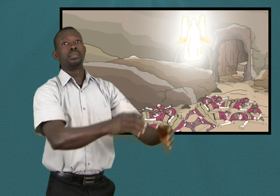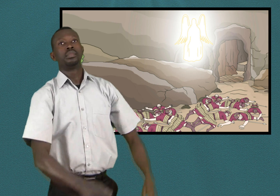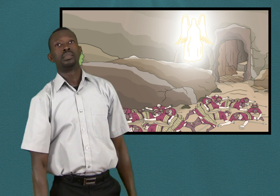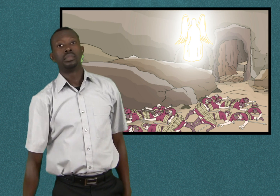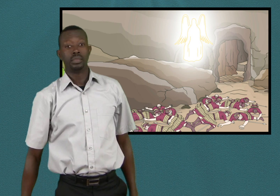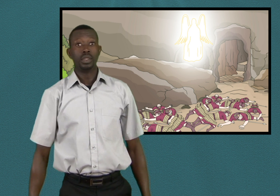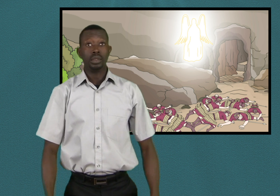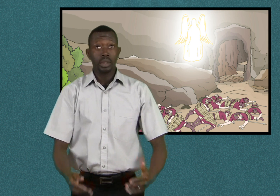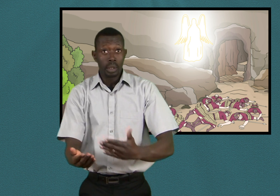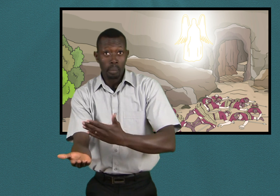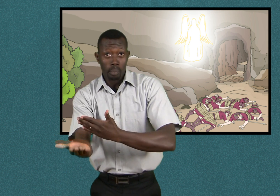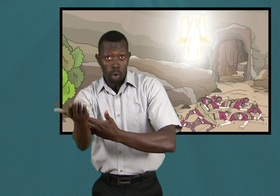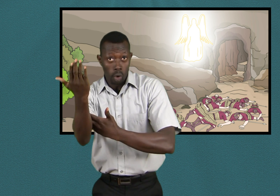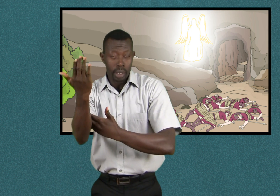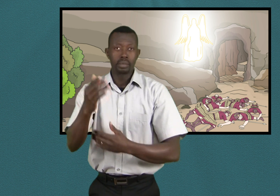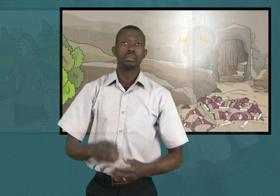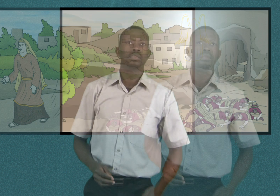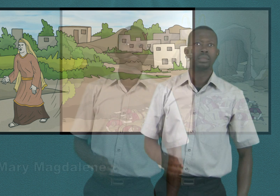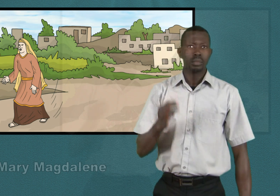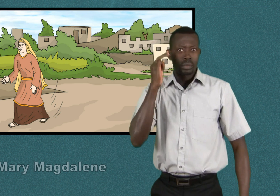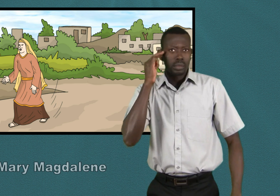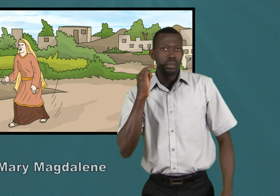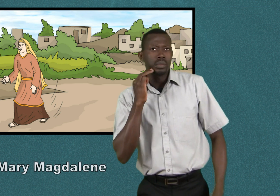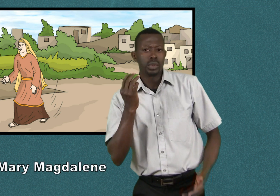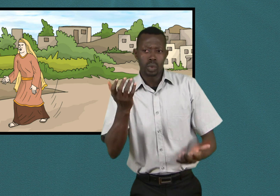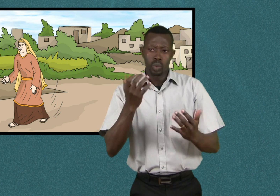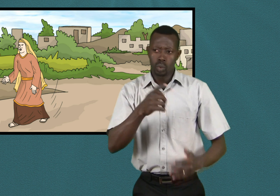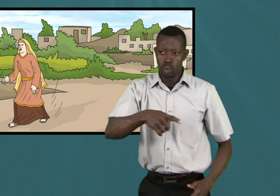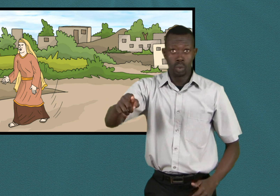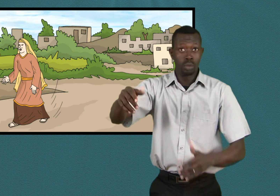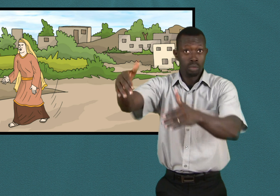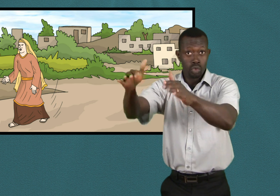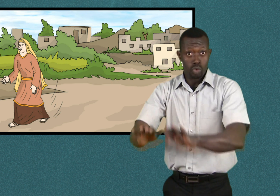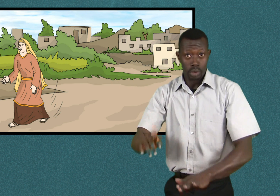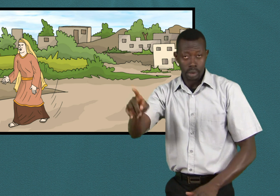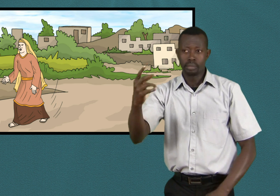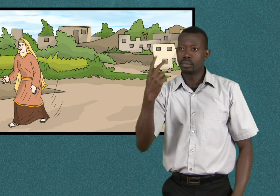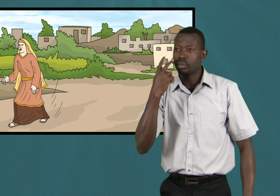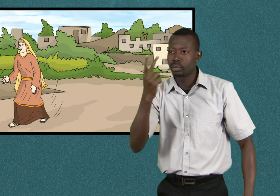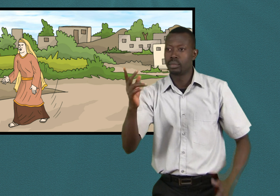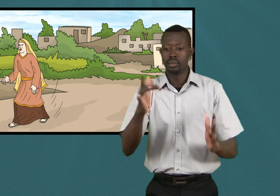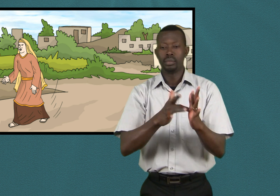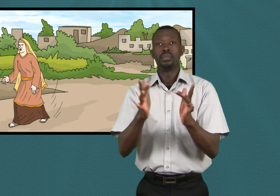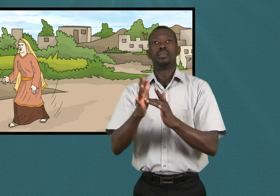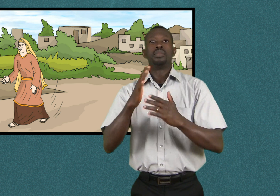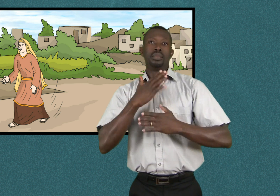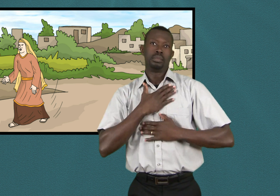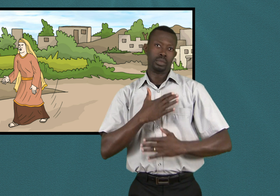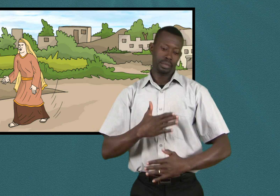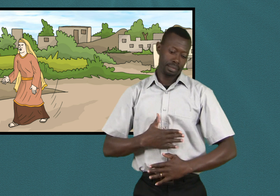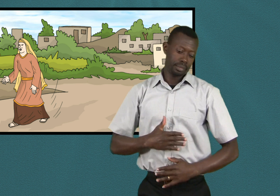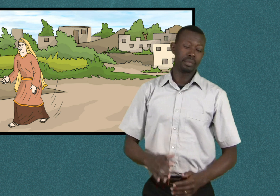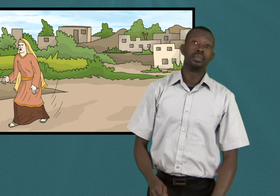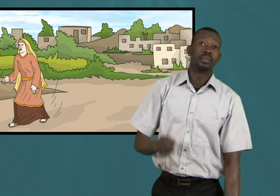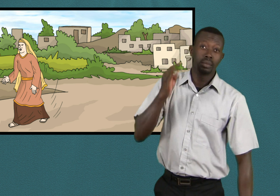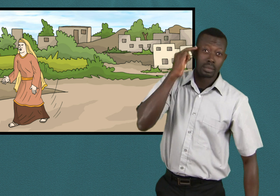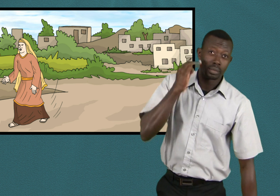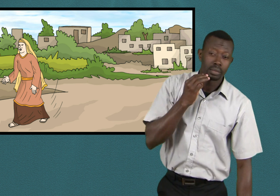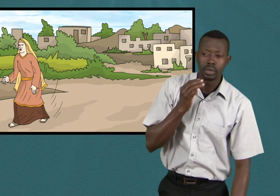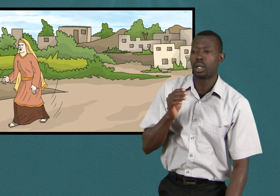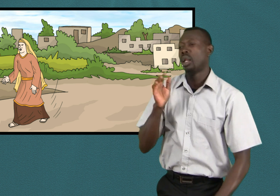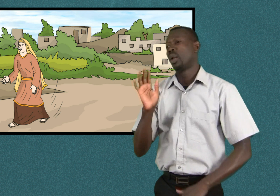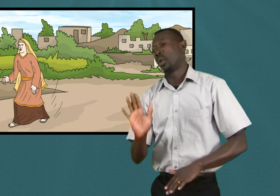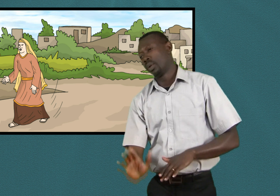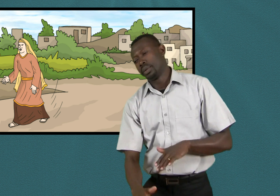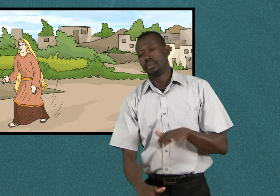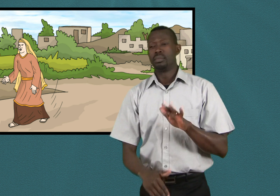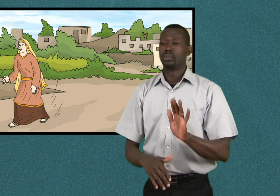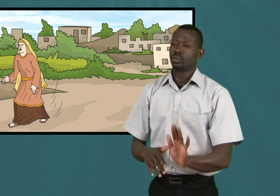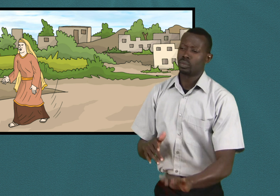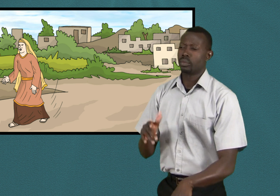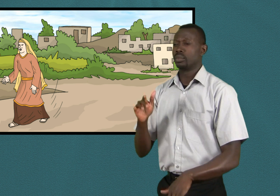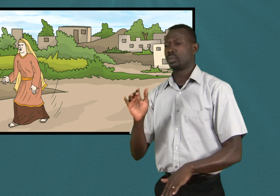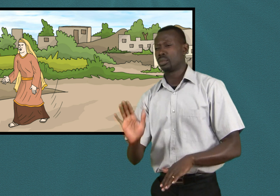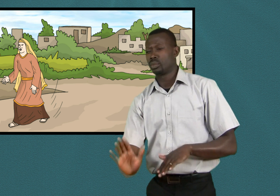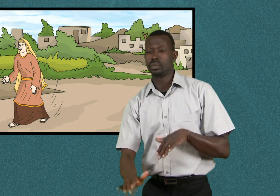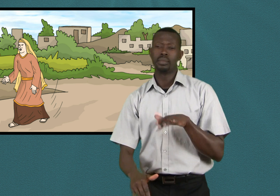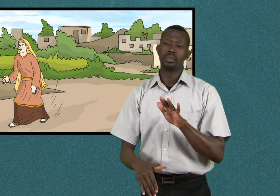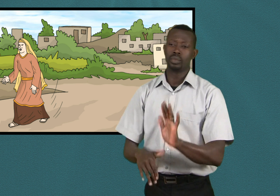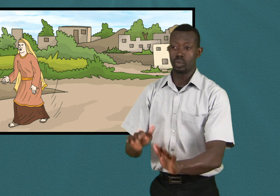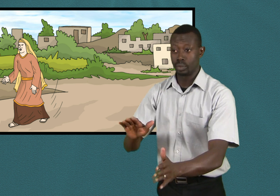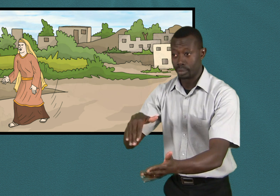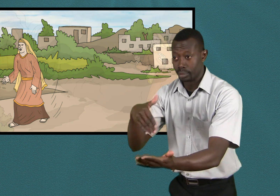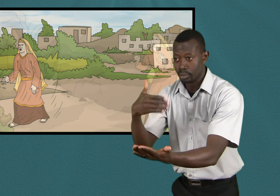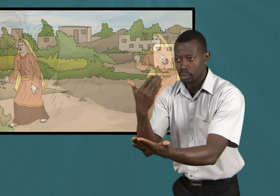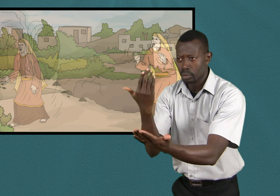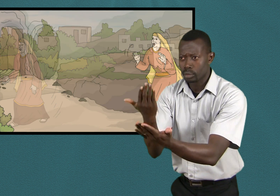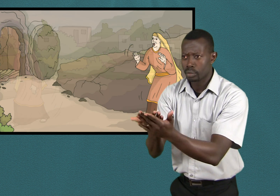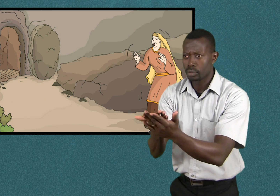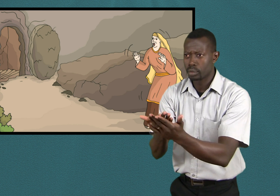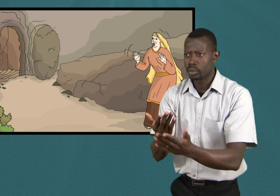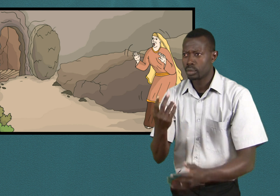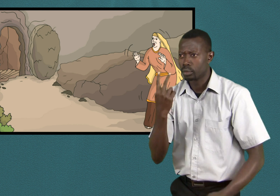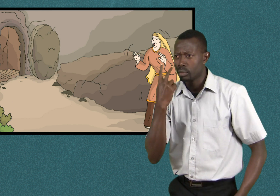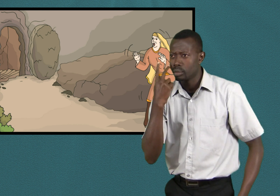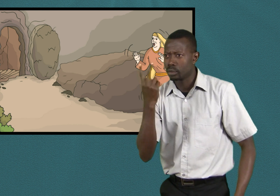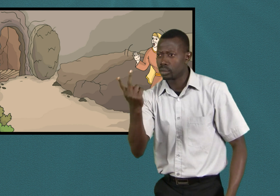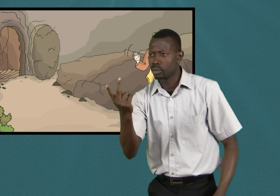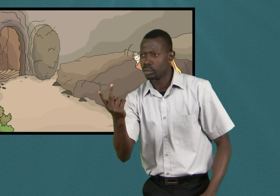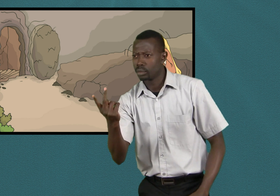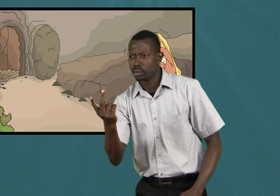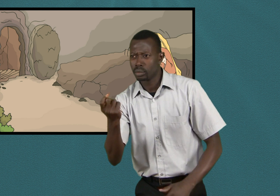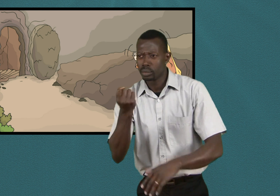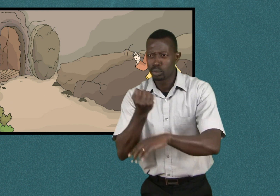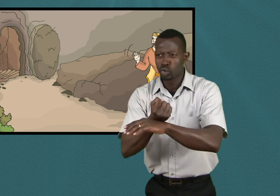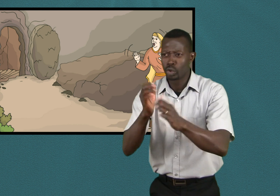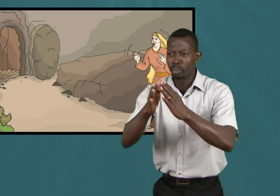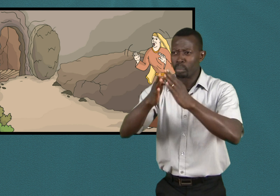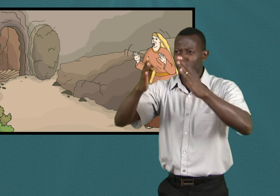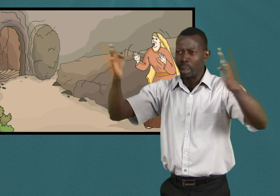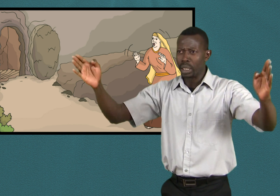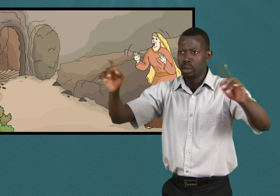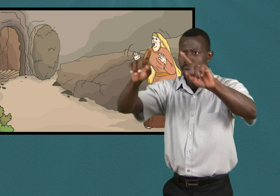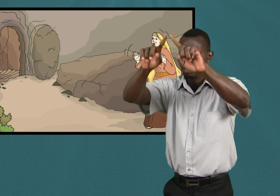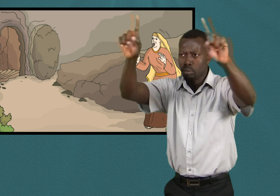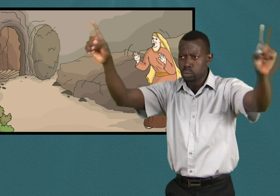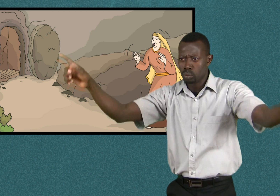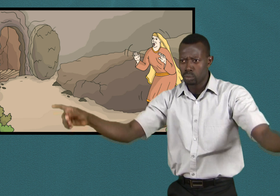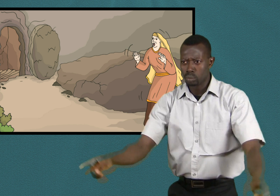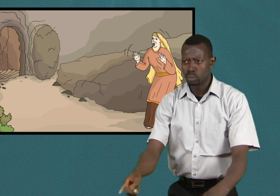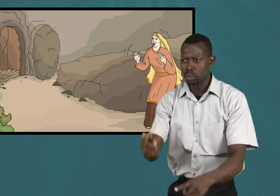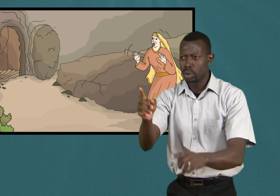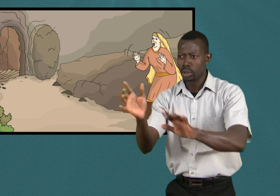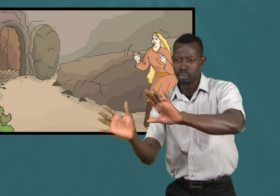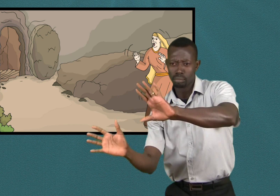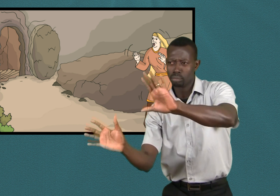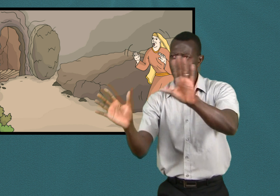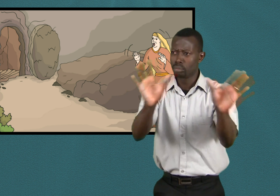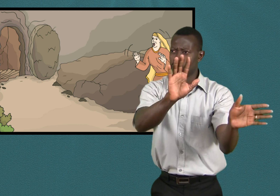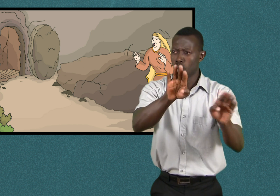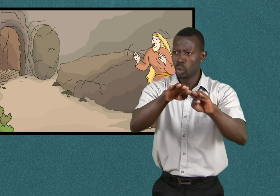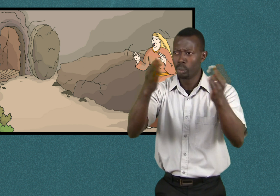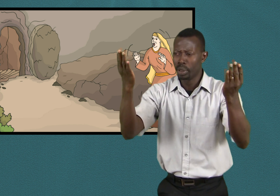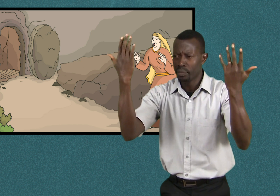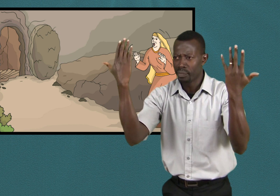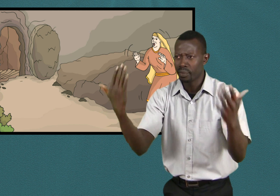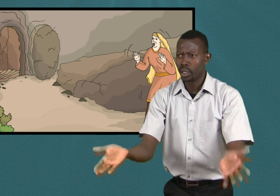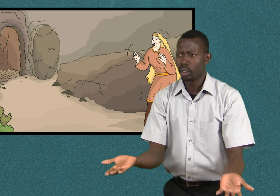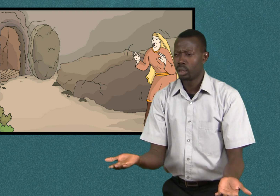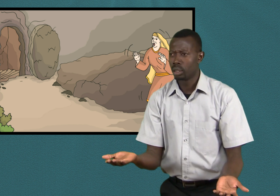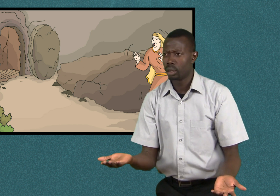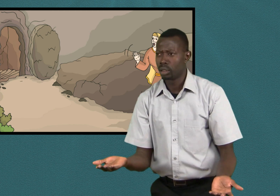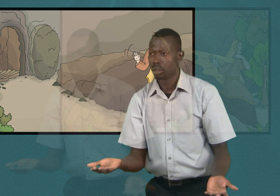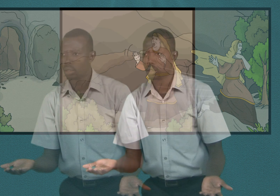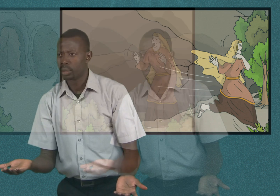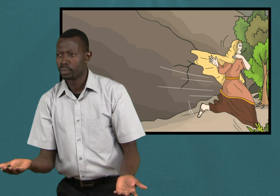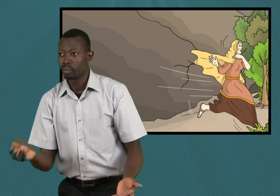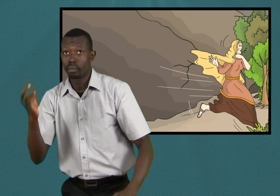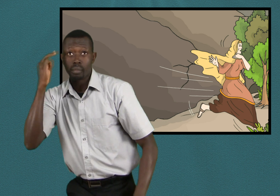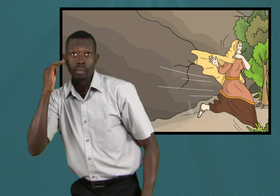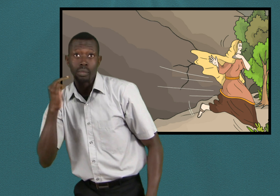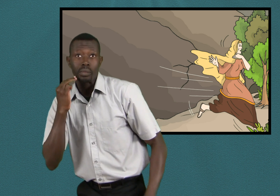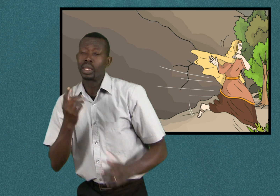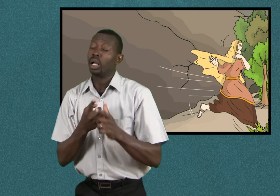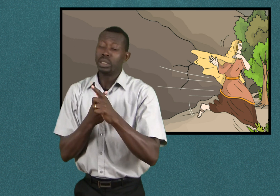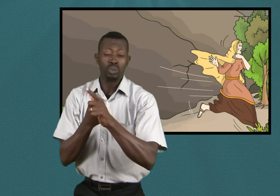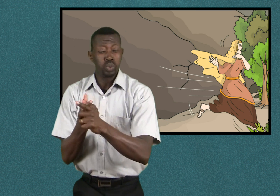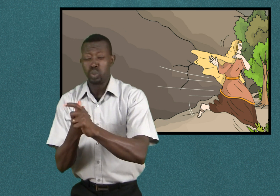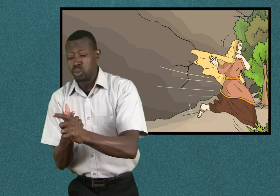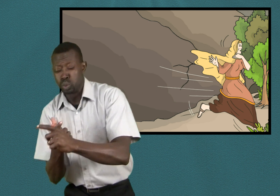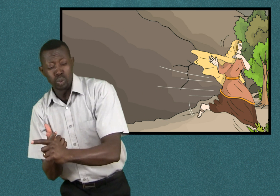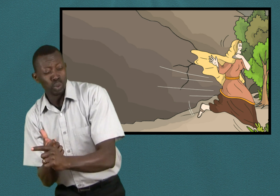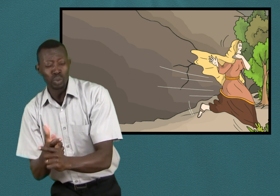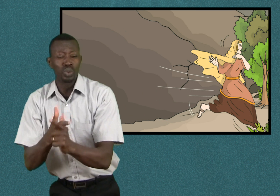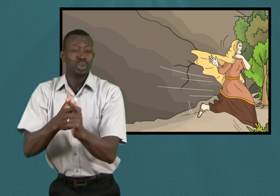Early on the first day of the week, while it was still dark, Mary Magdalene went to the tomb and saw that the stone had been removed from the entrance.